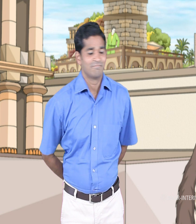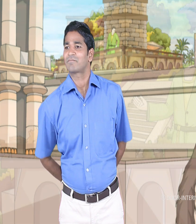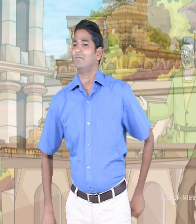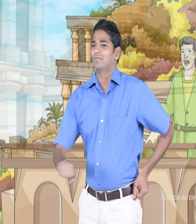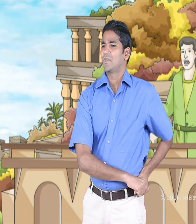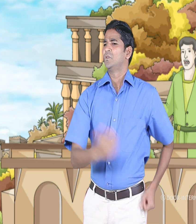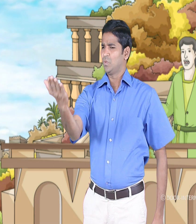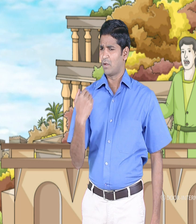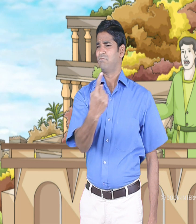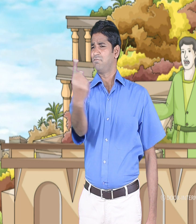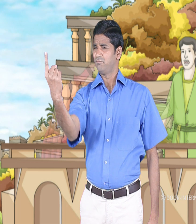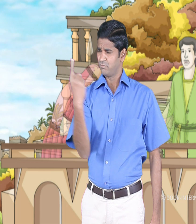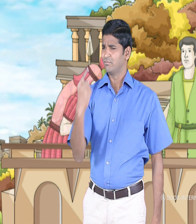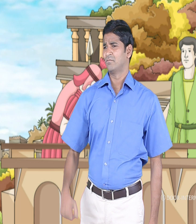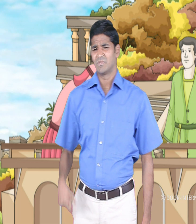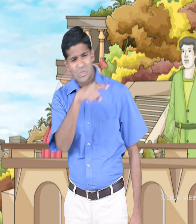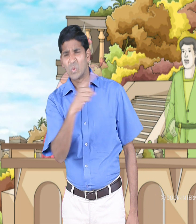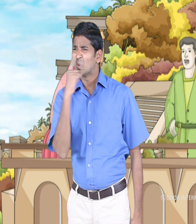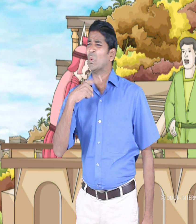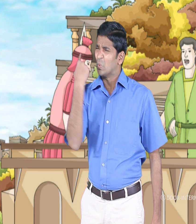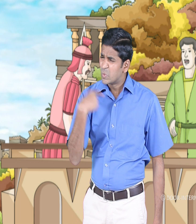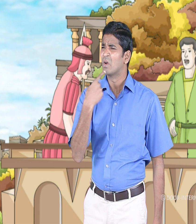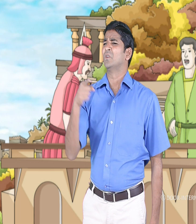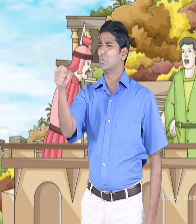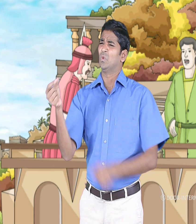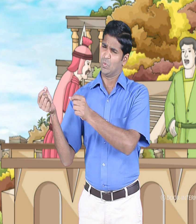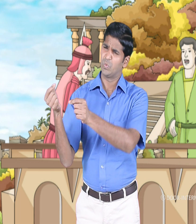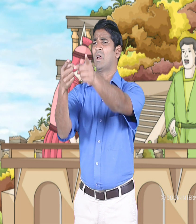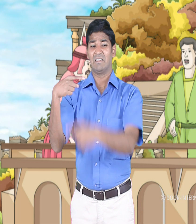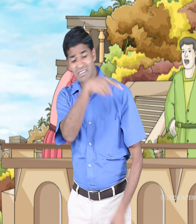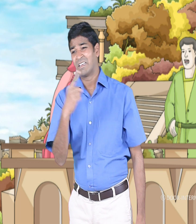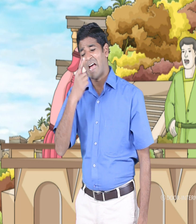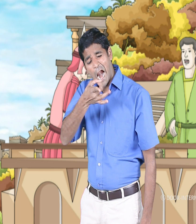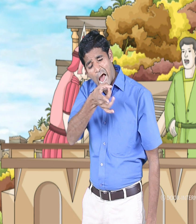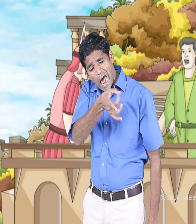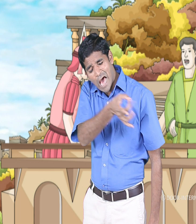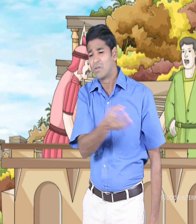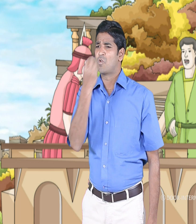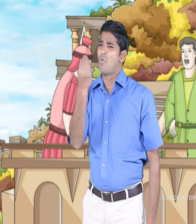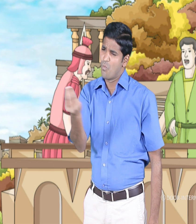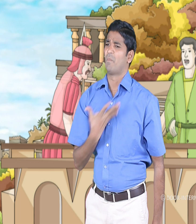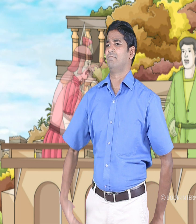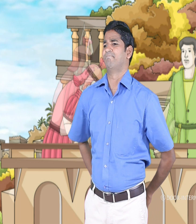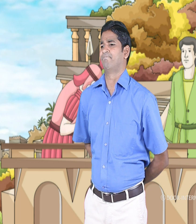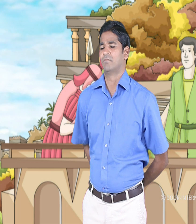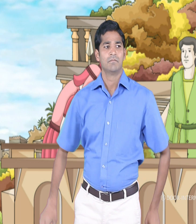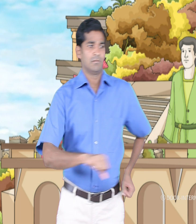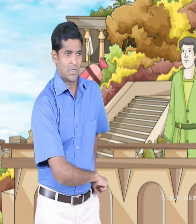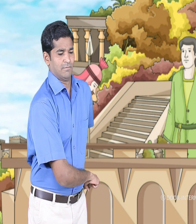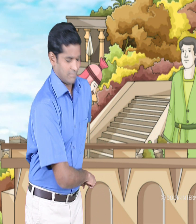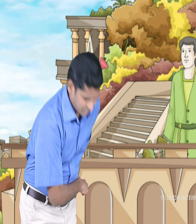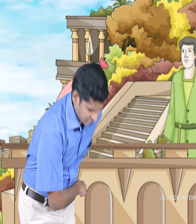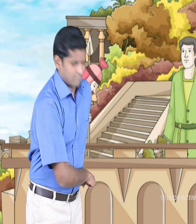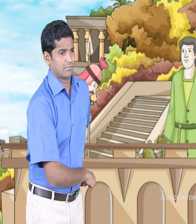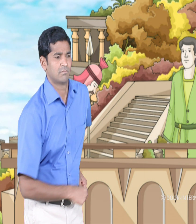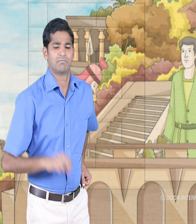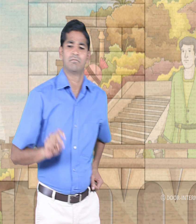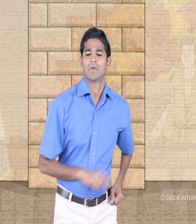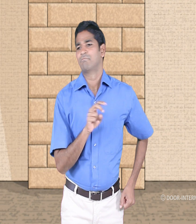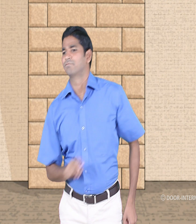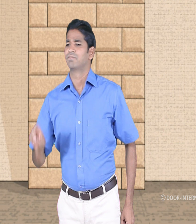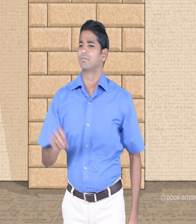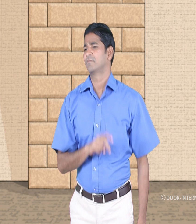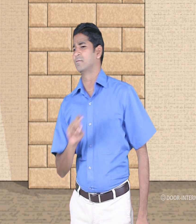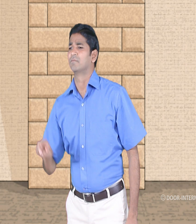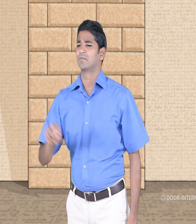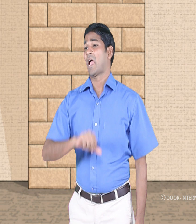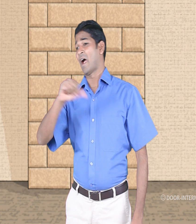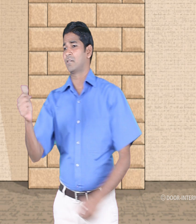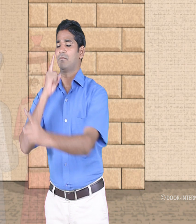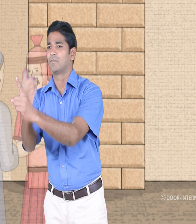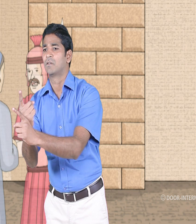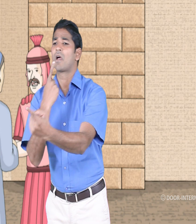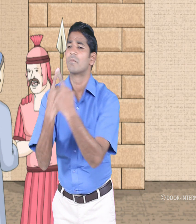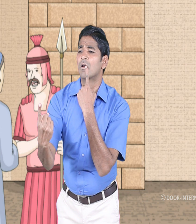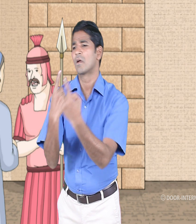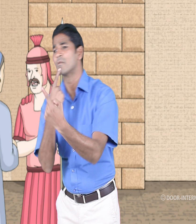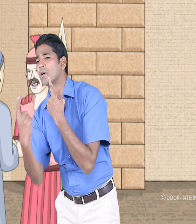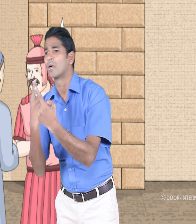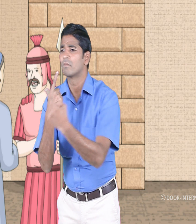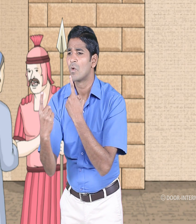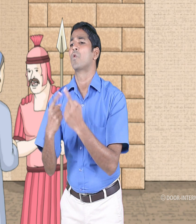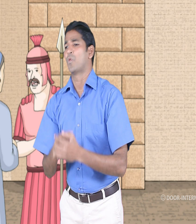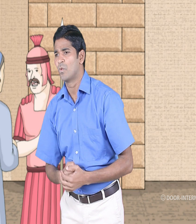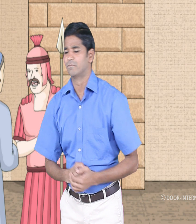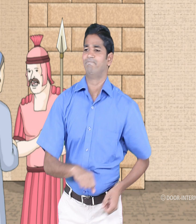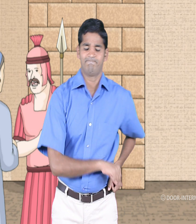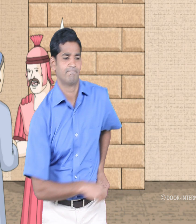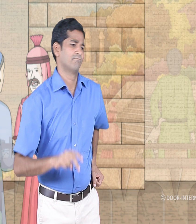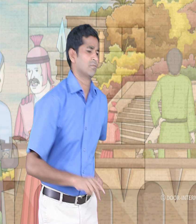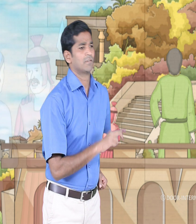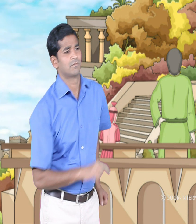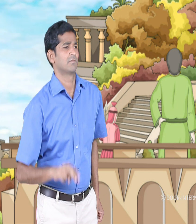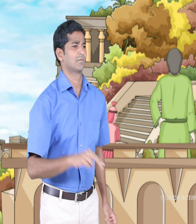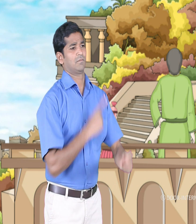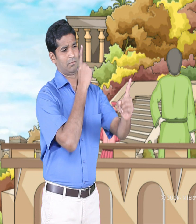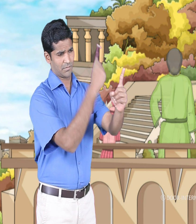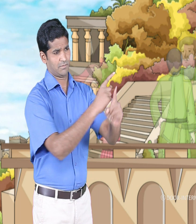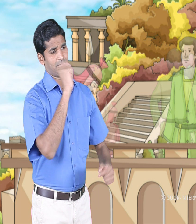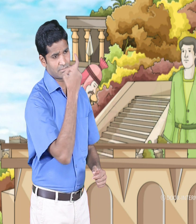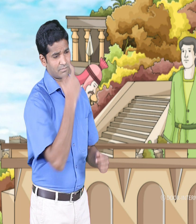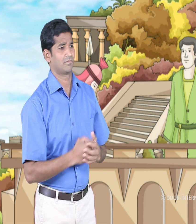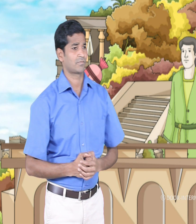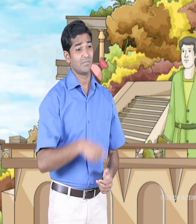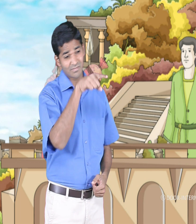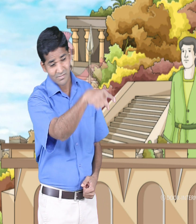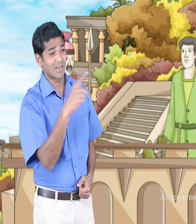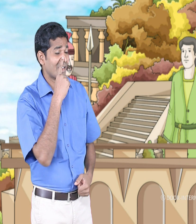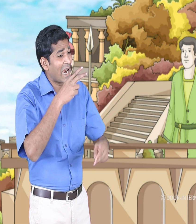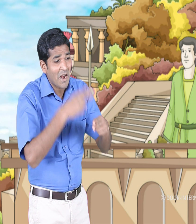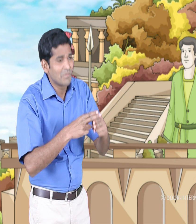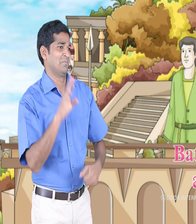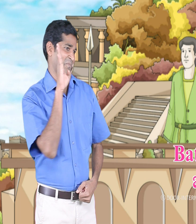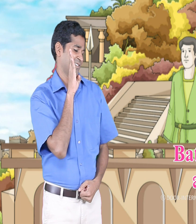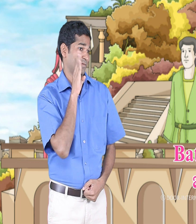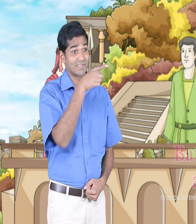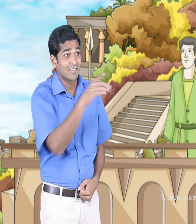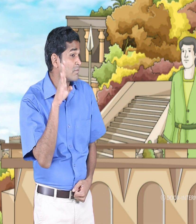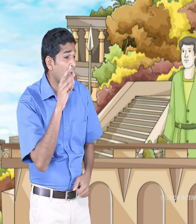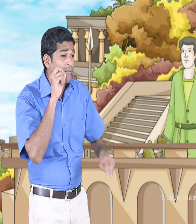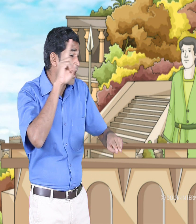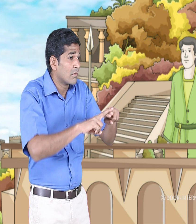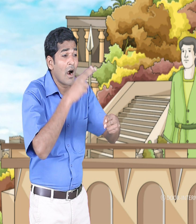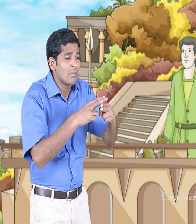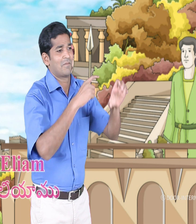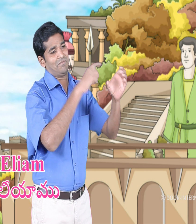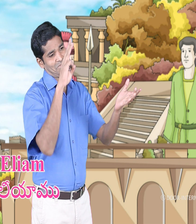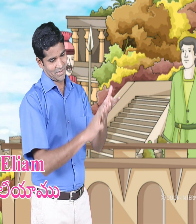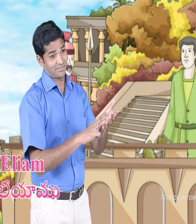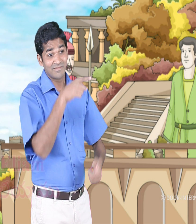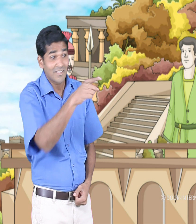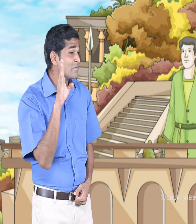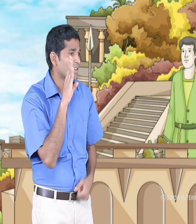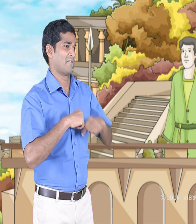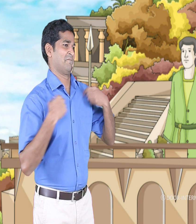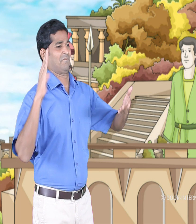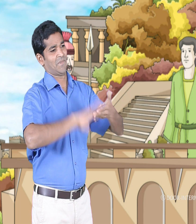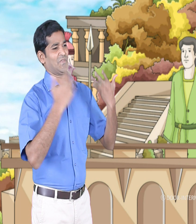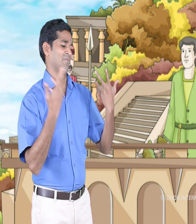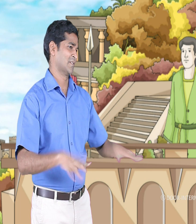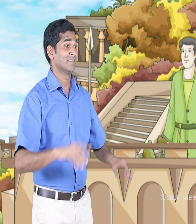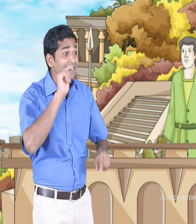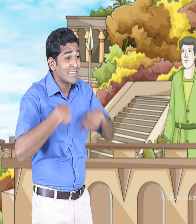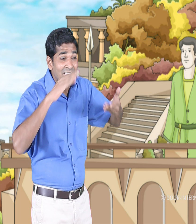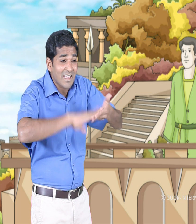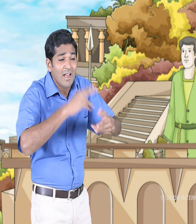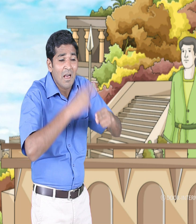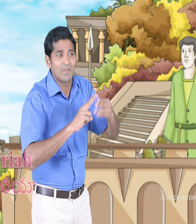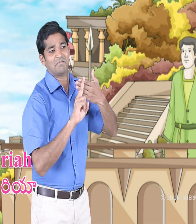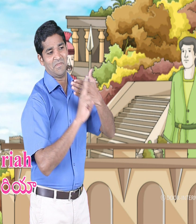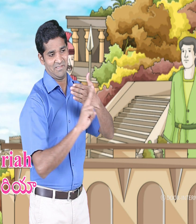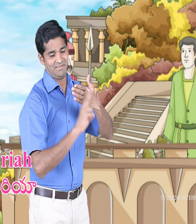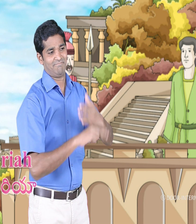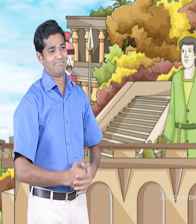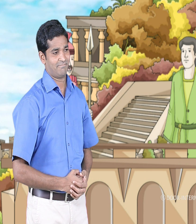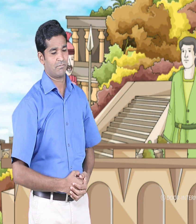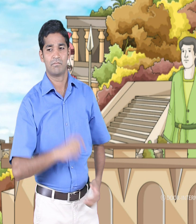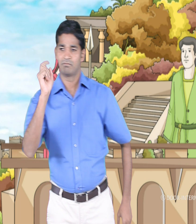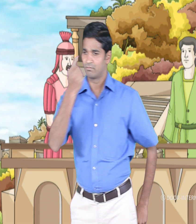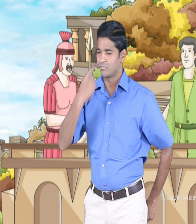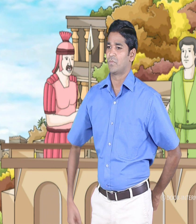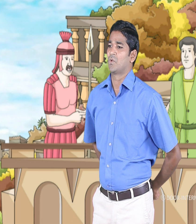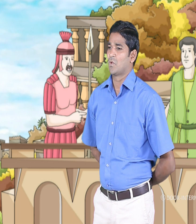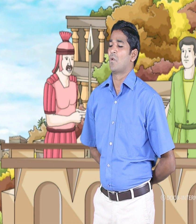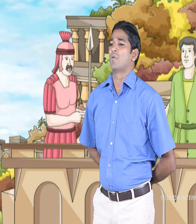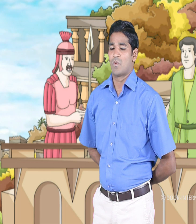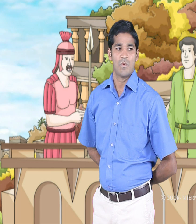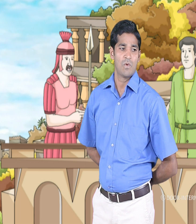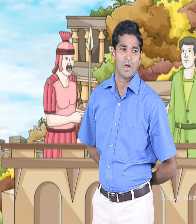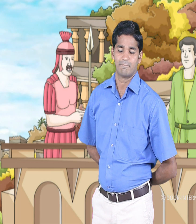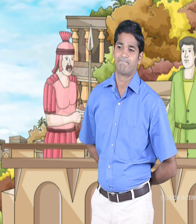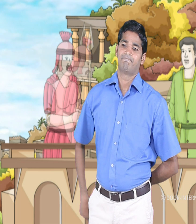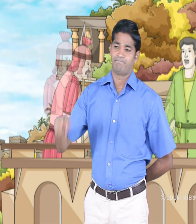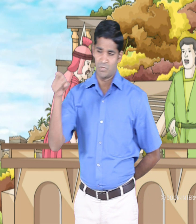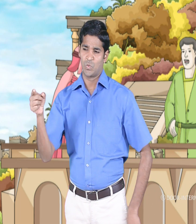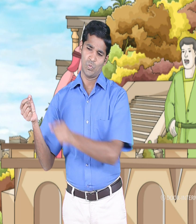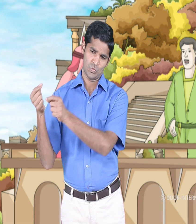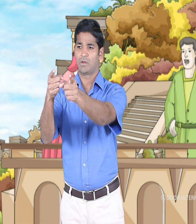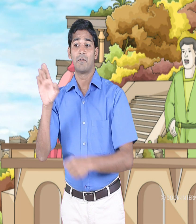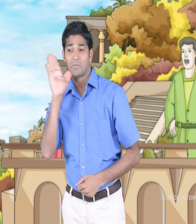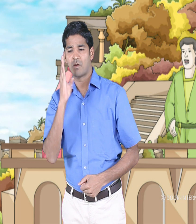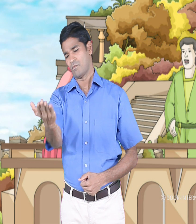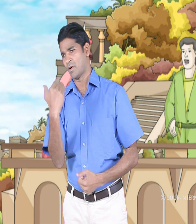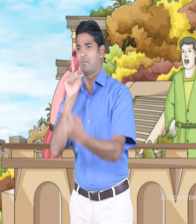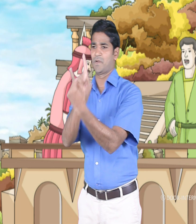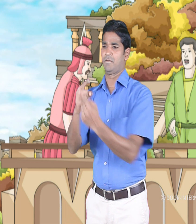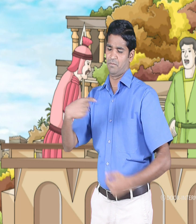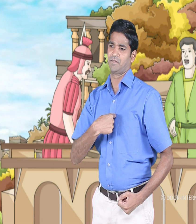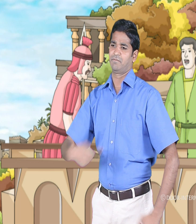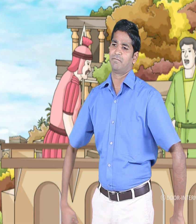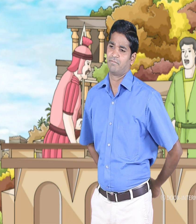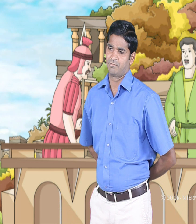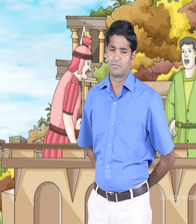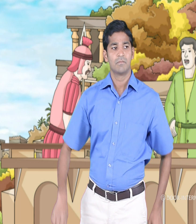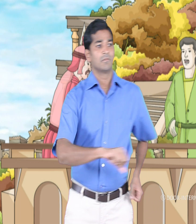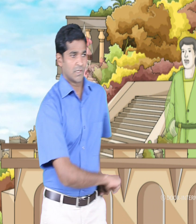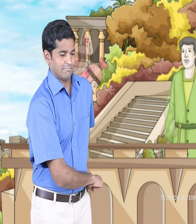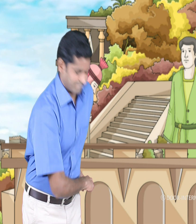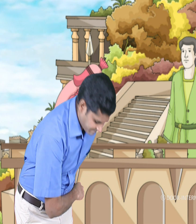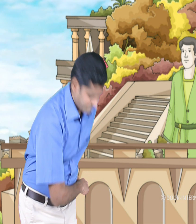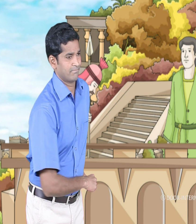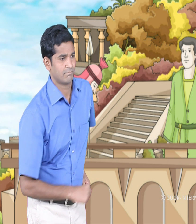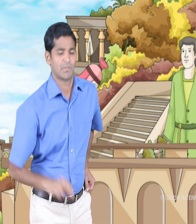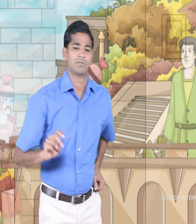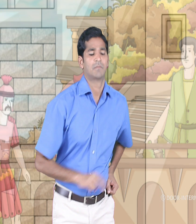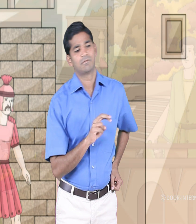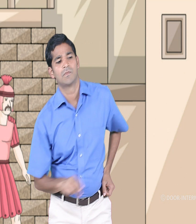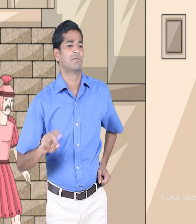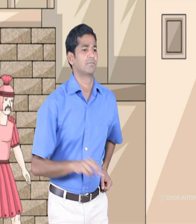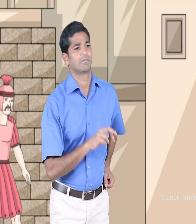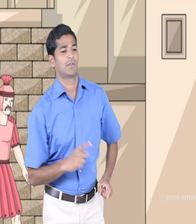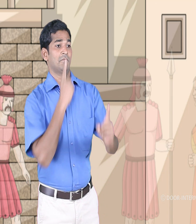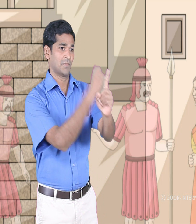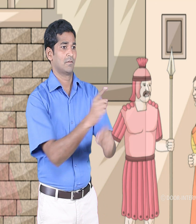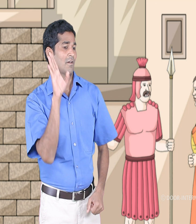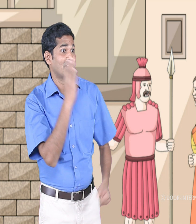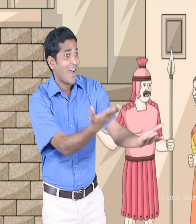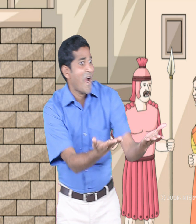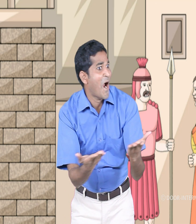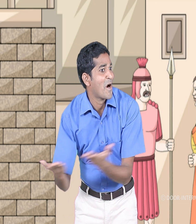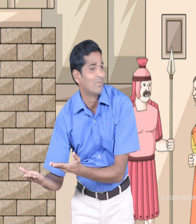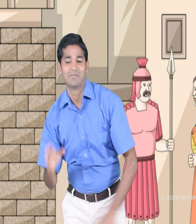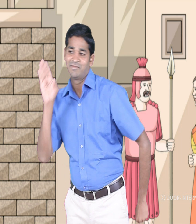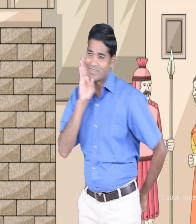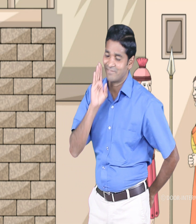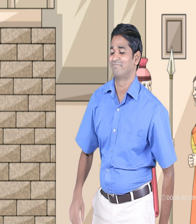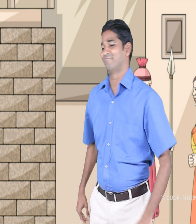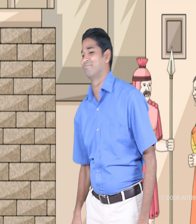So David sent and inquired about the woman, and he was told, “This is Bathsheba, the daughter of Eliam and the wife of Uriah the Hittite.”